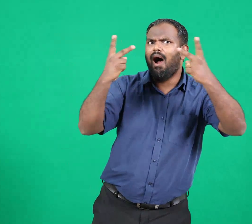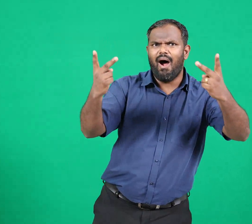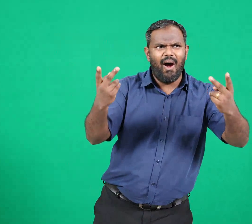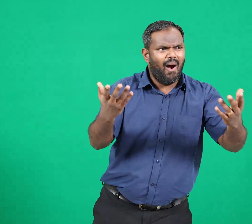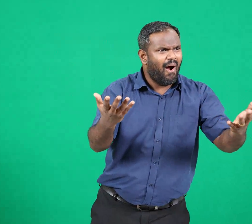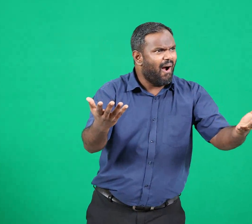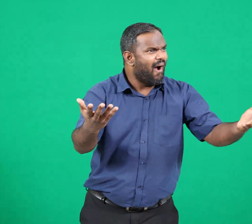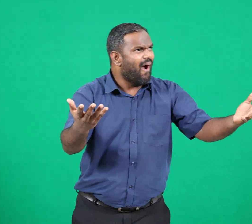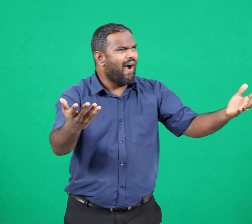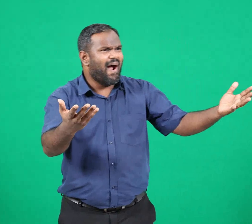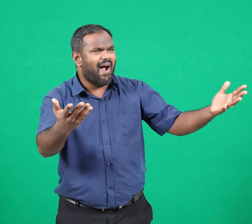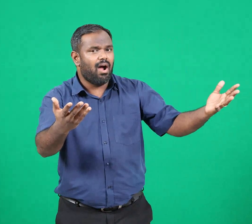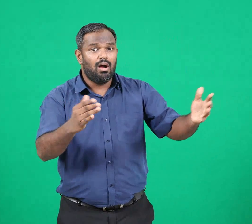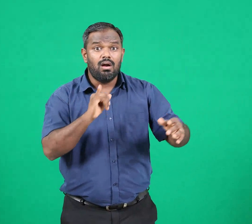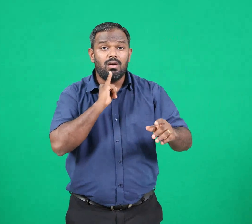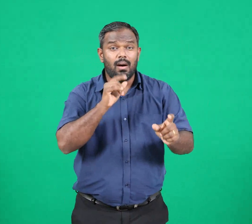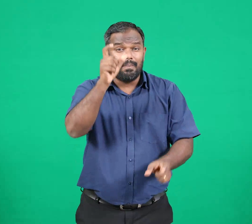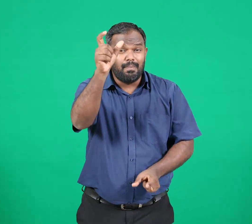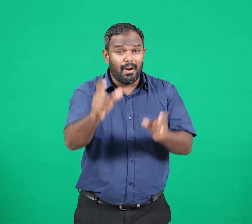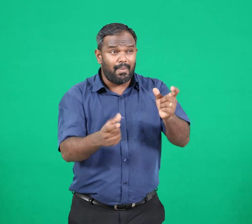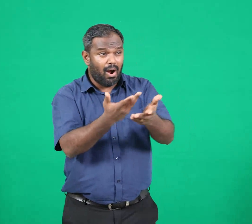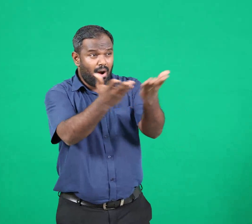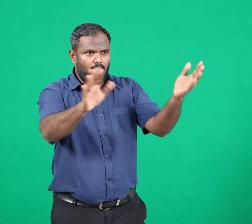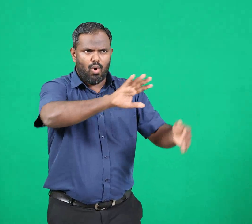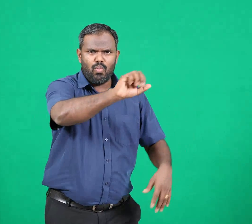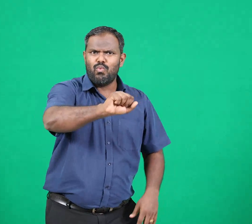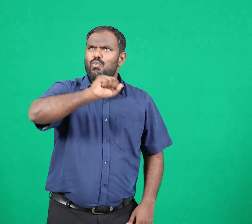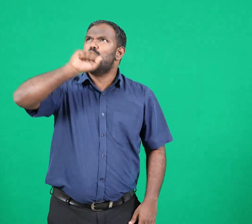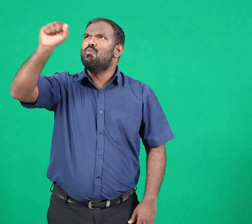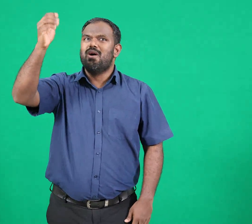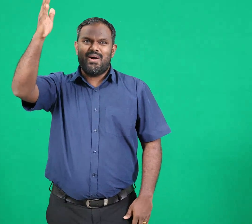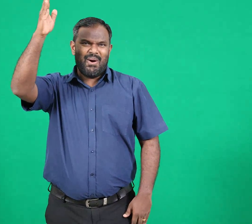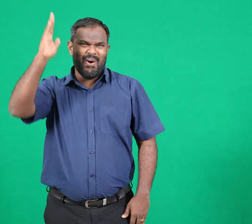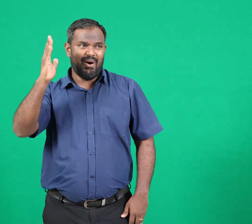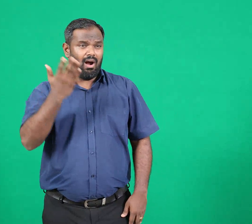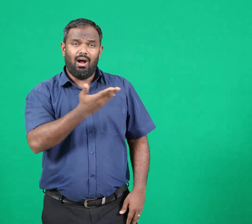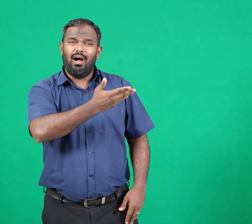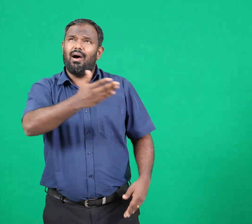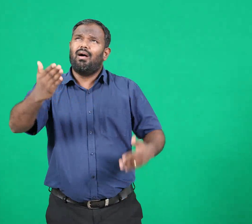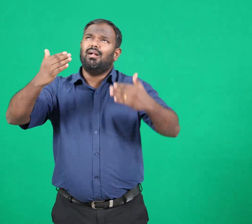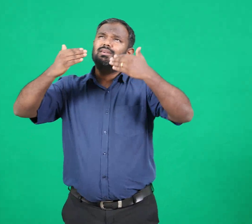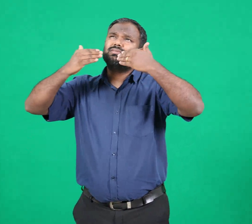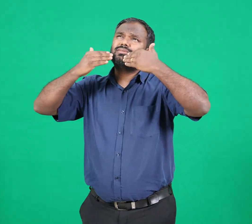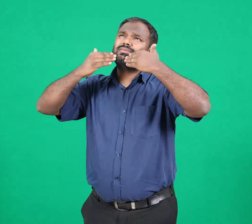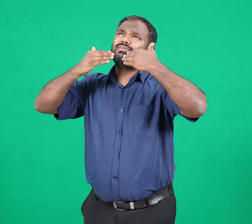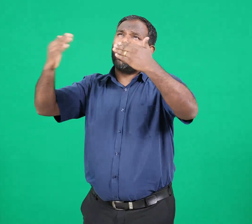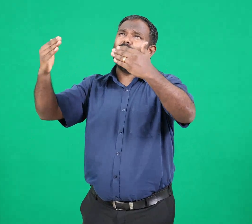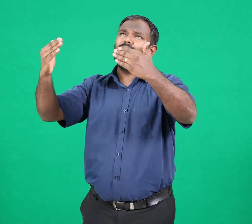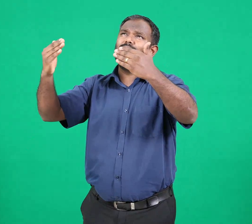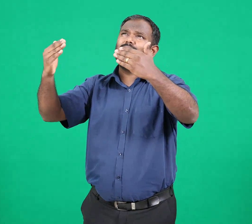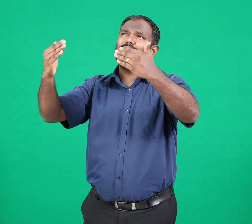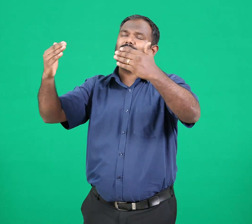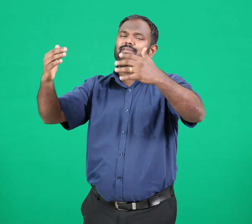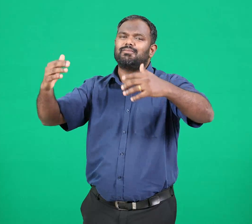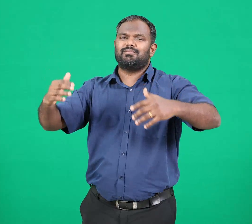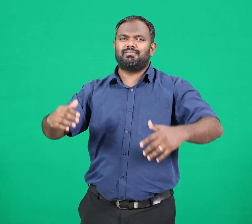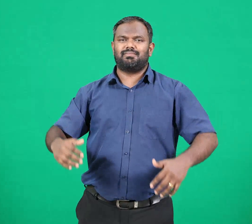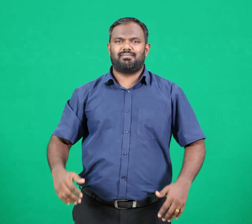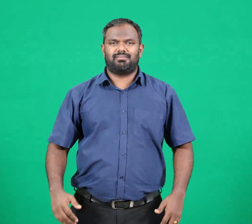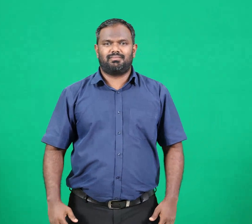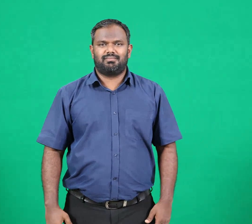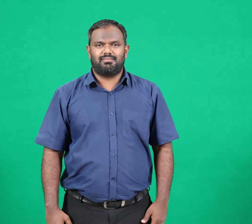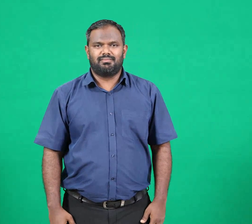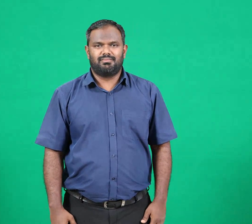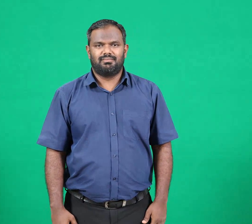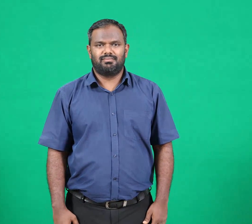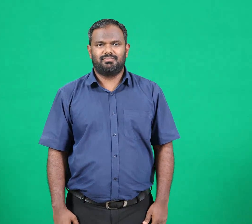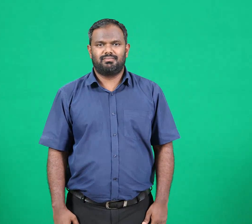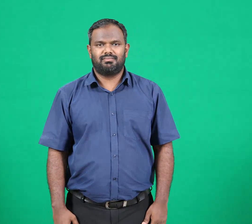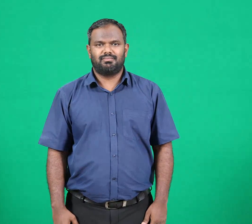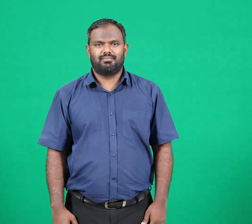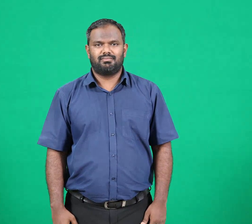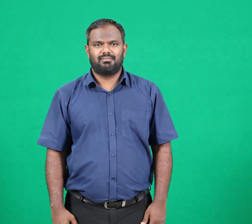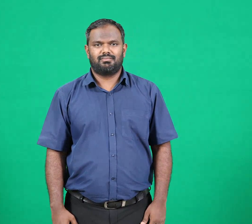And they glorified the God of Israel.